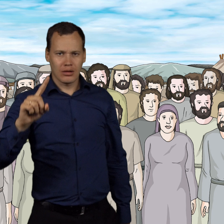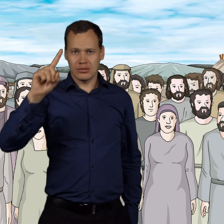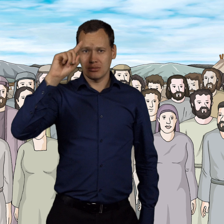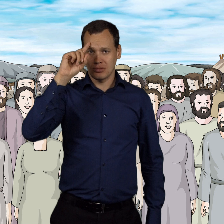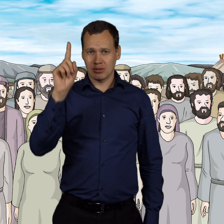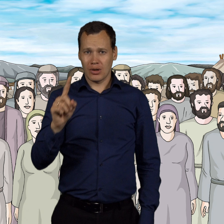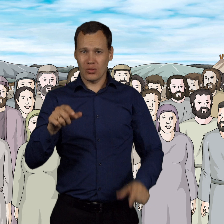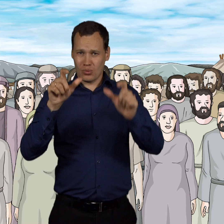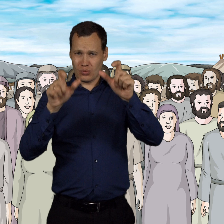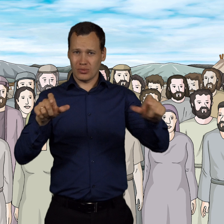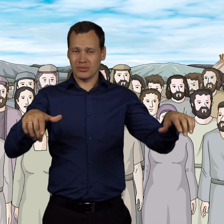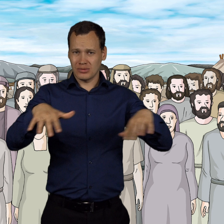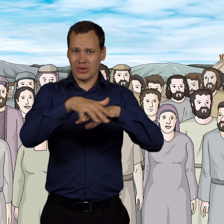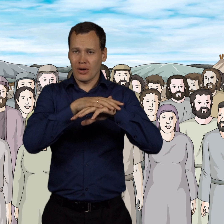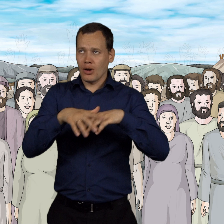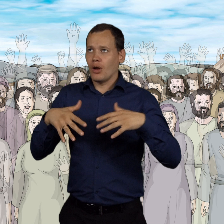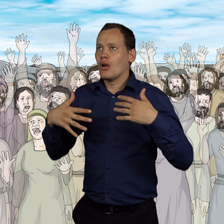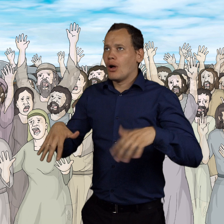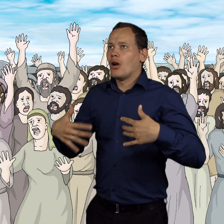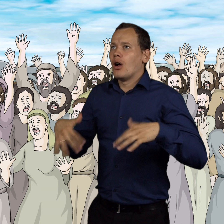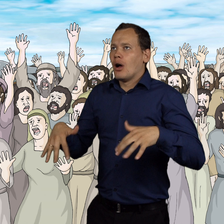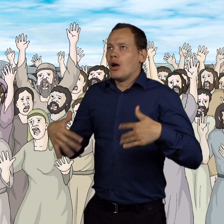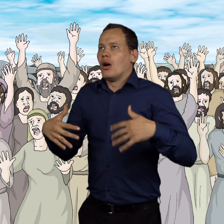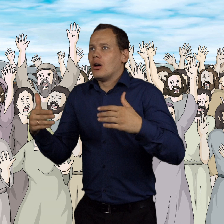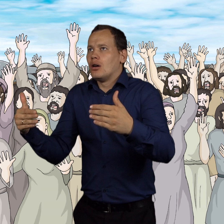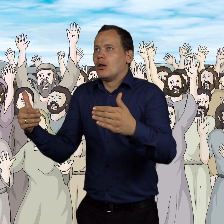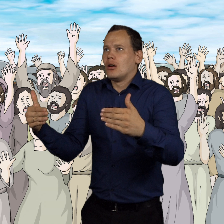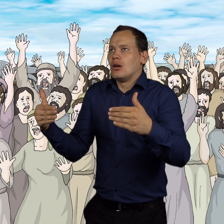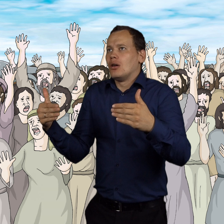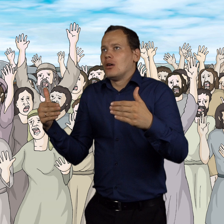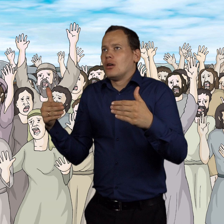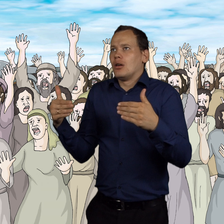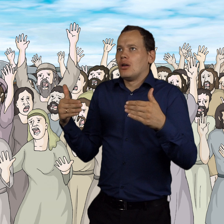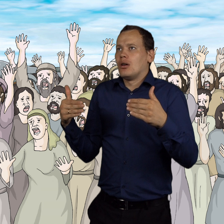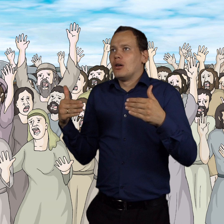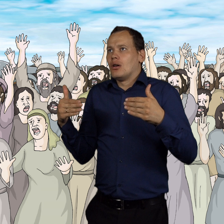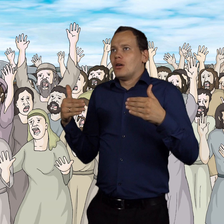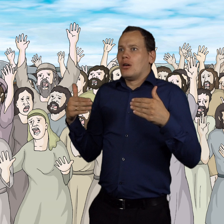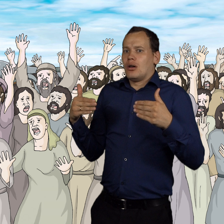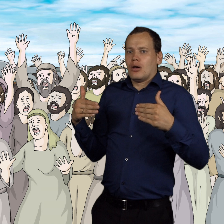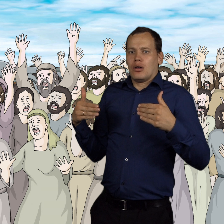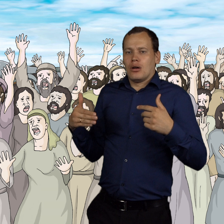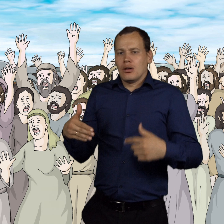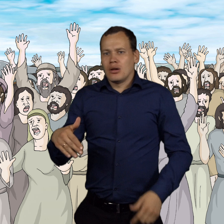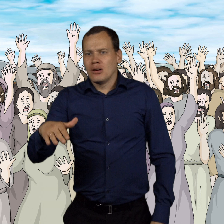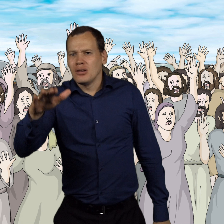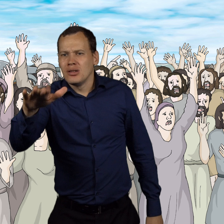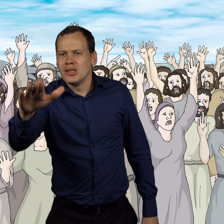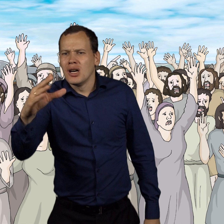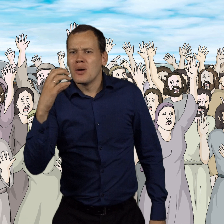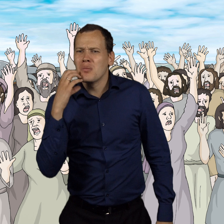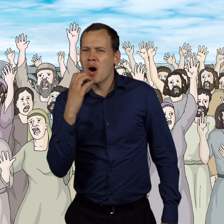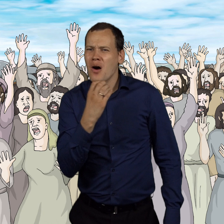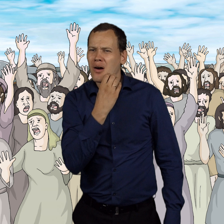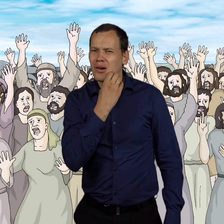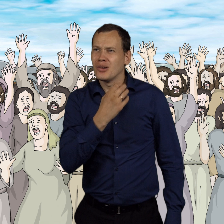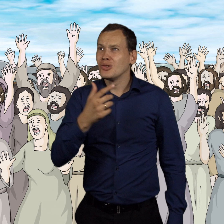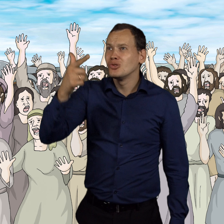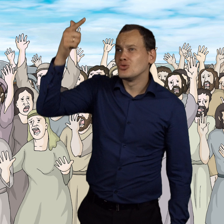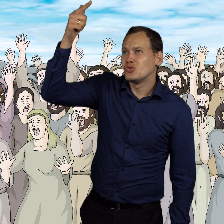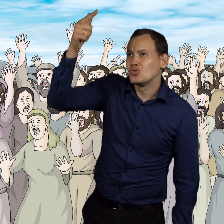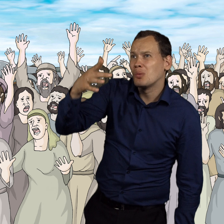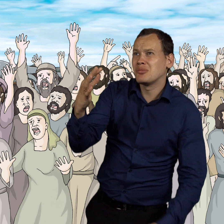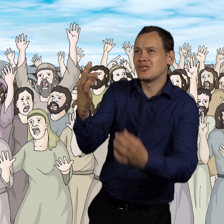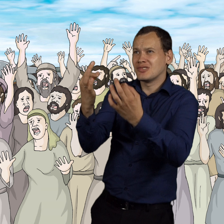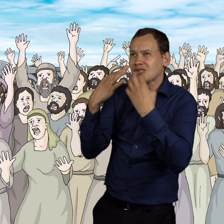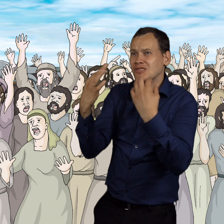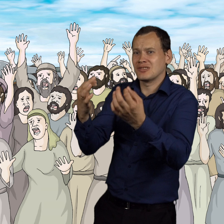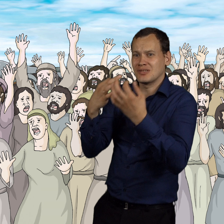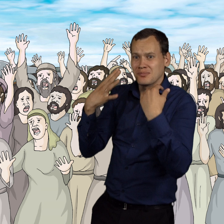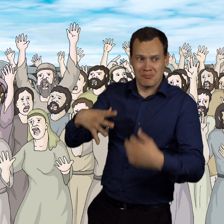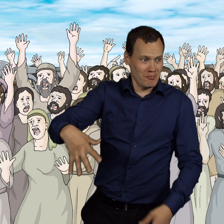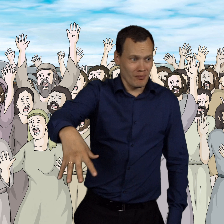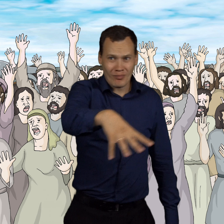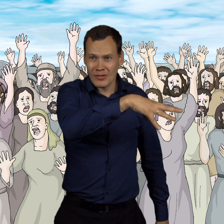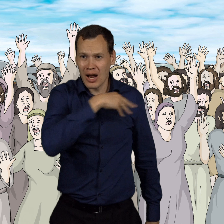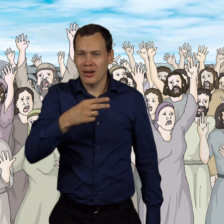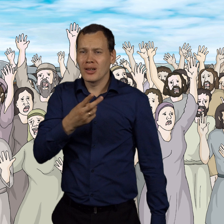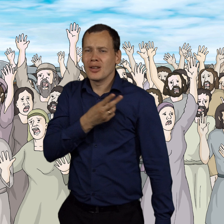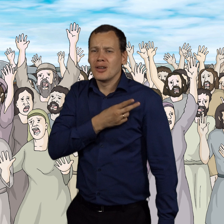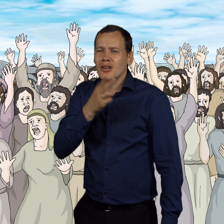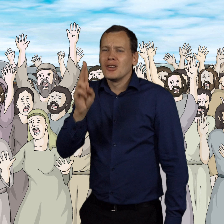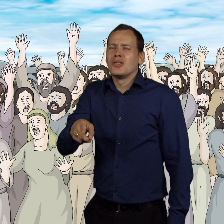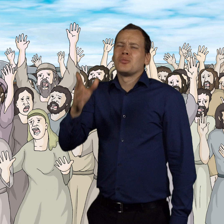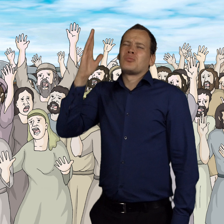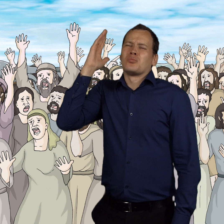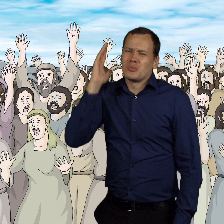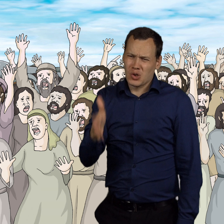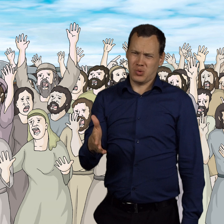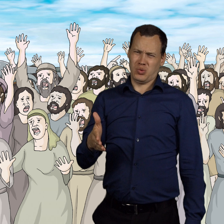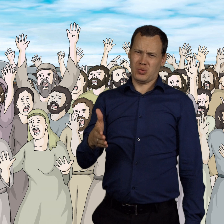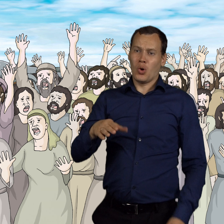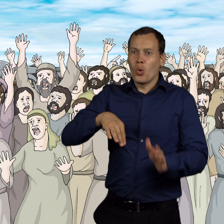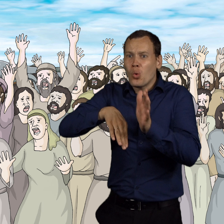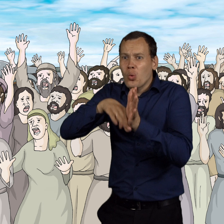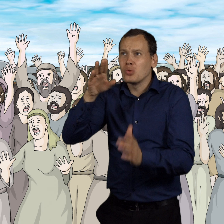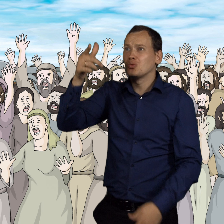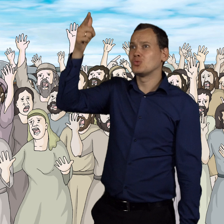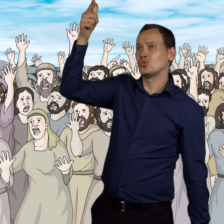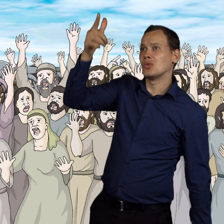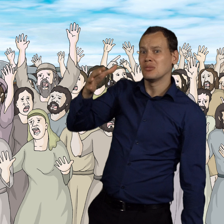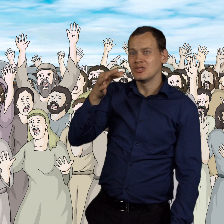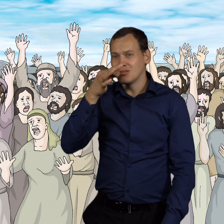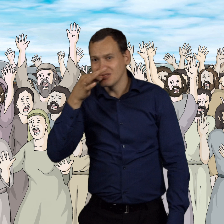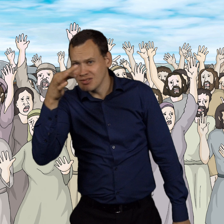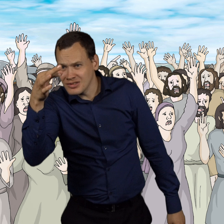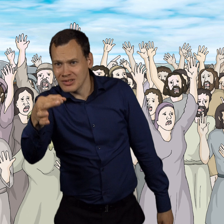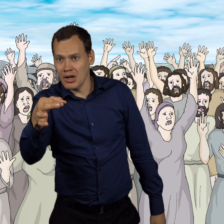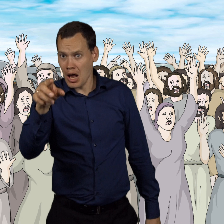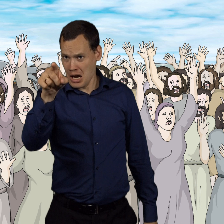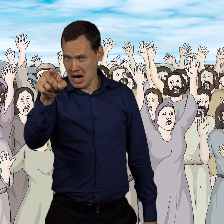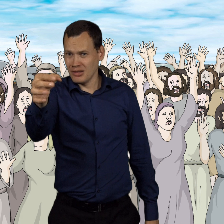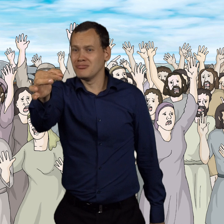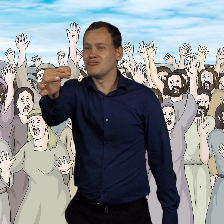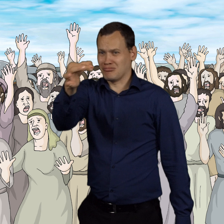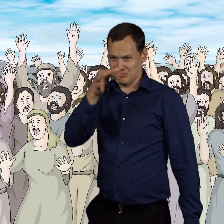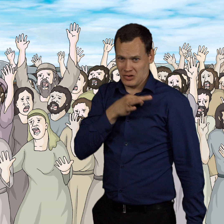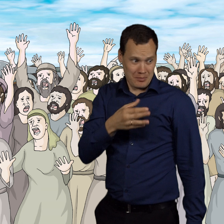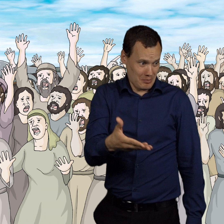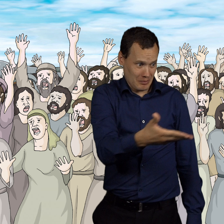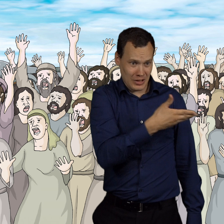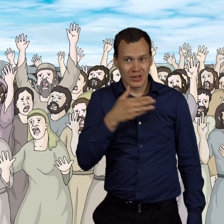“Speak to us yourself and we will listen,” they said to Moses.